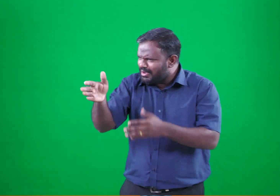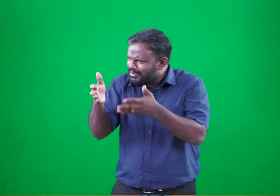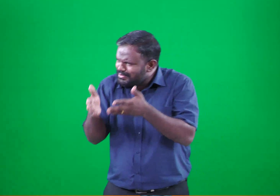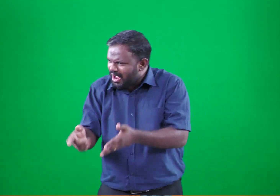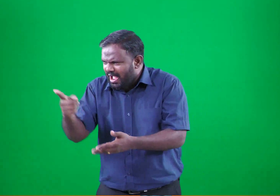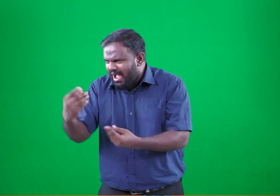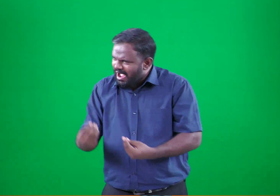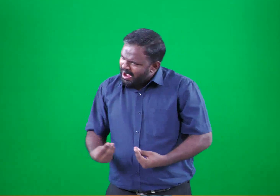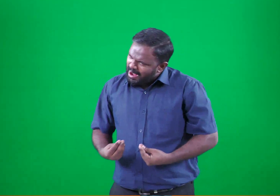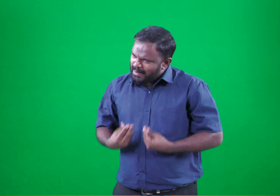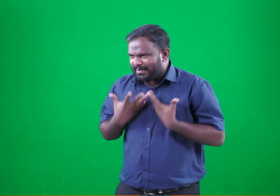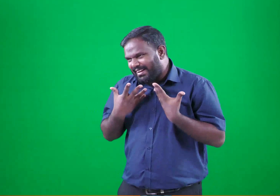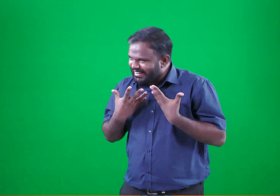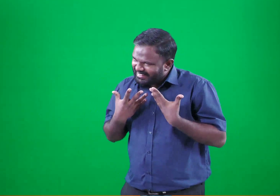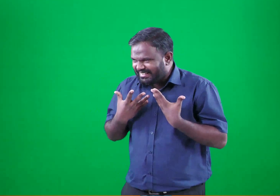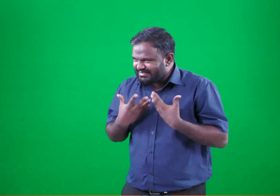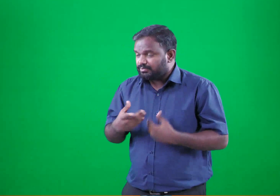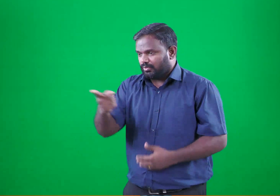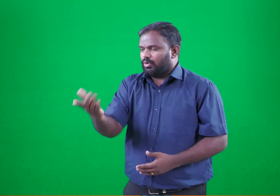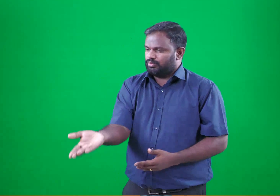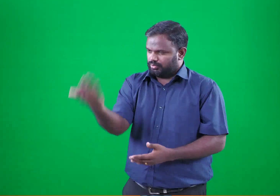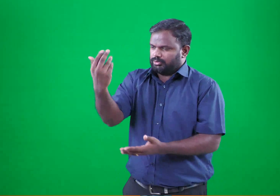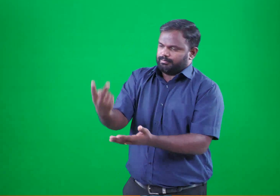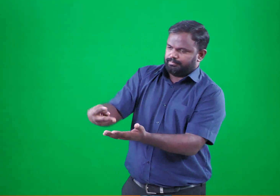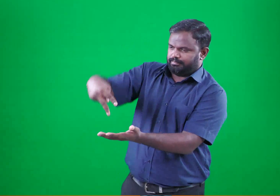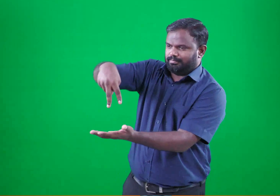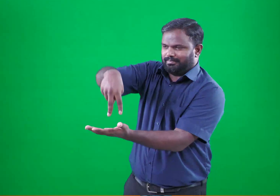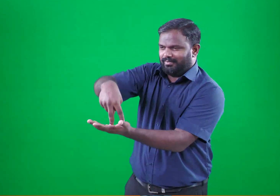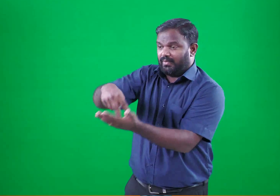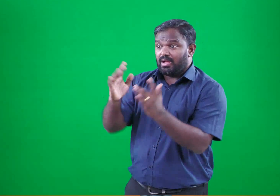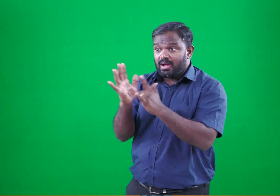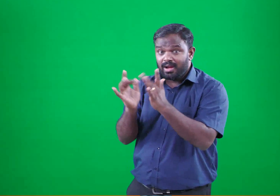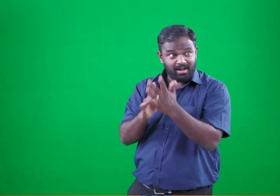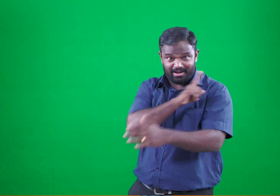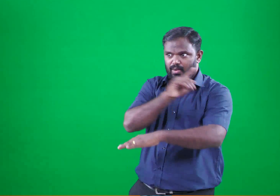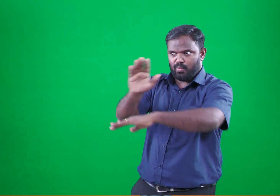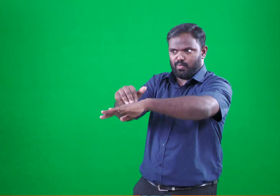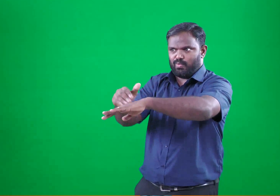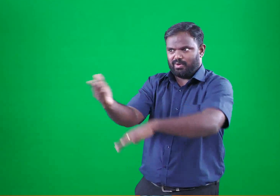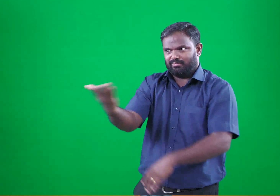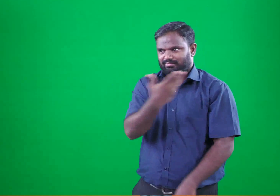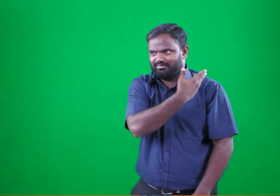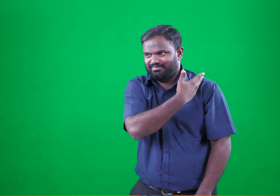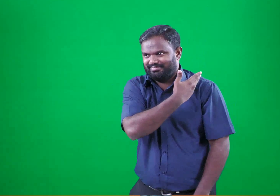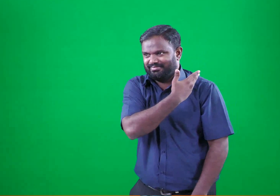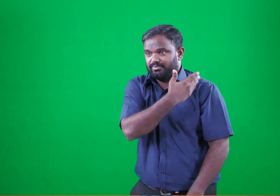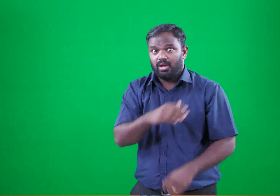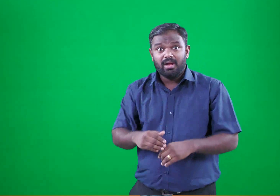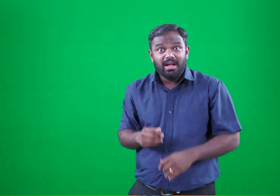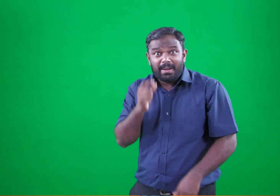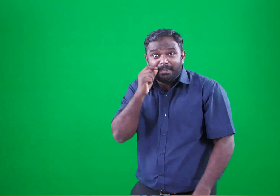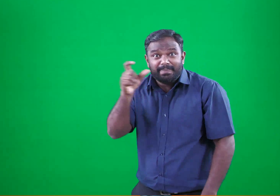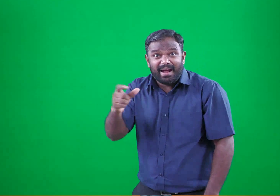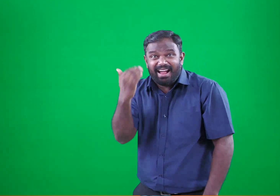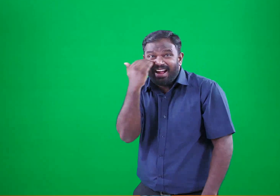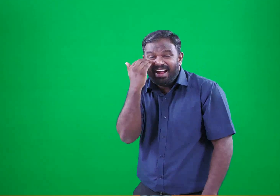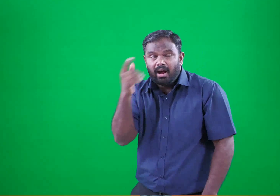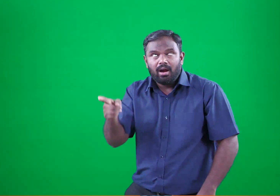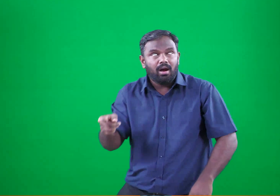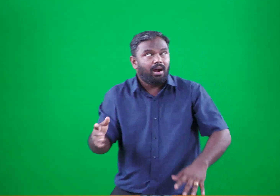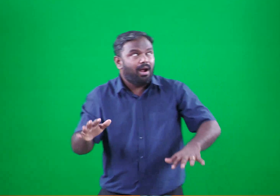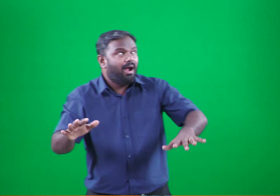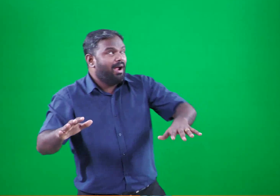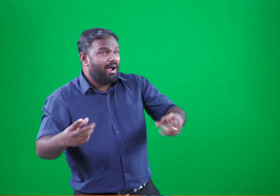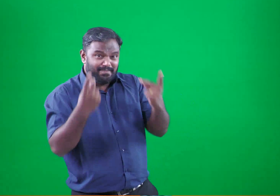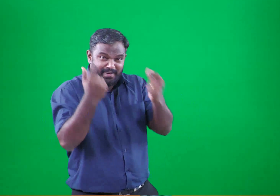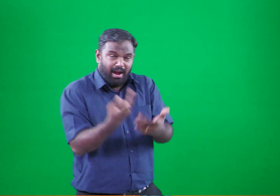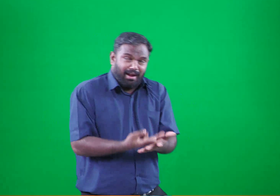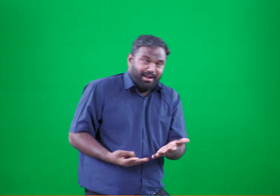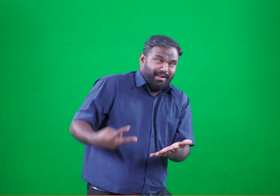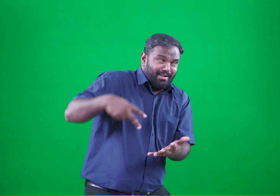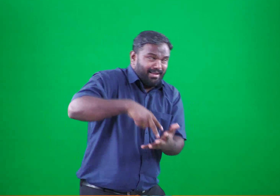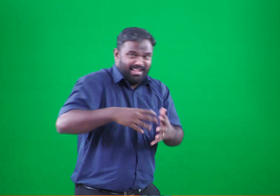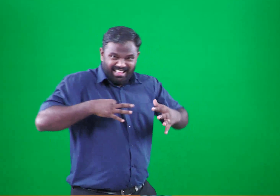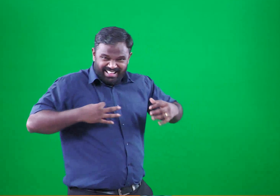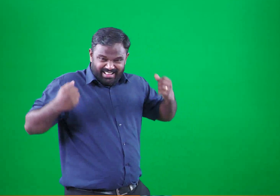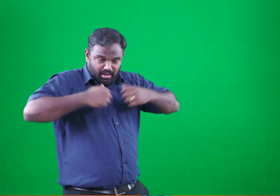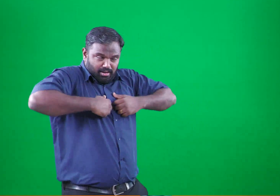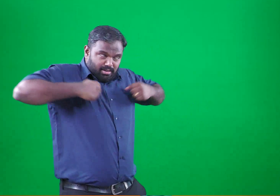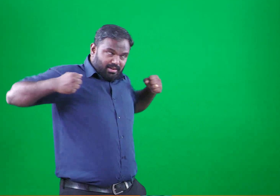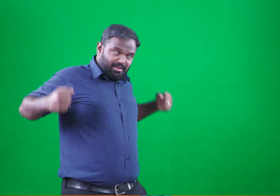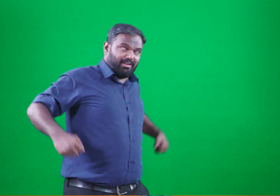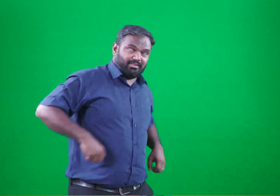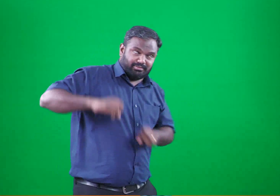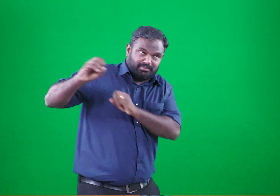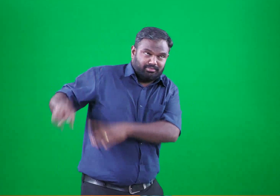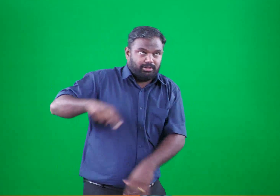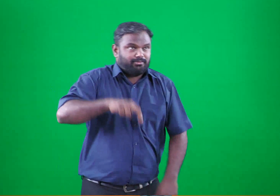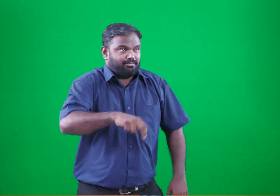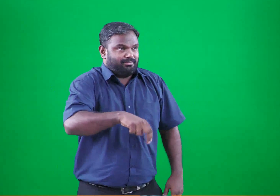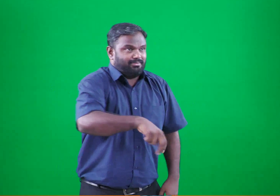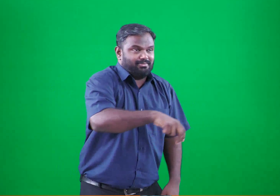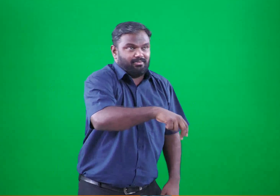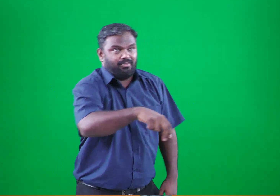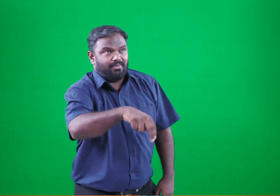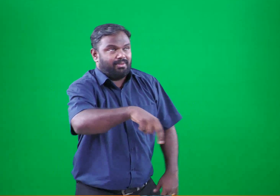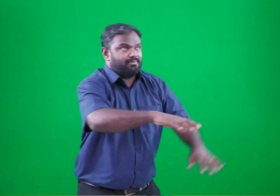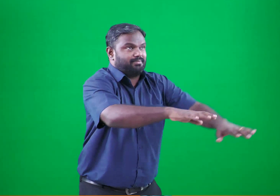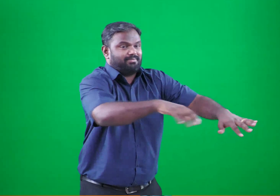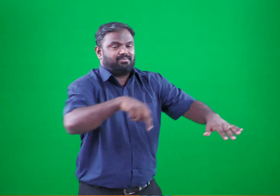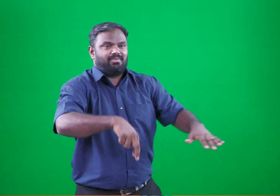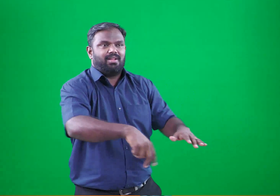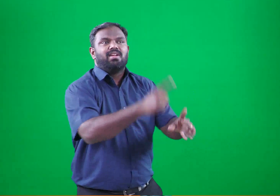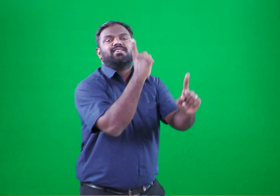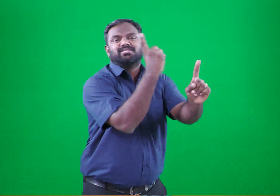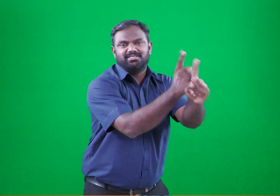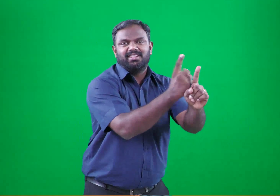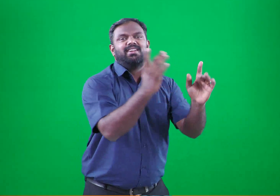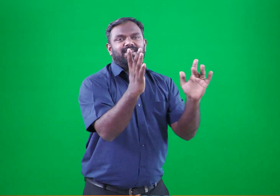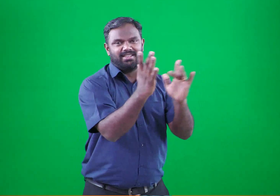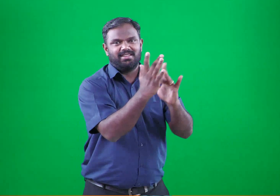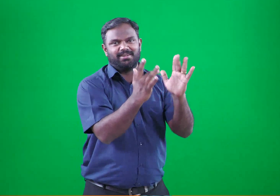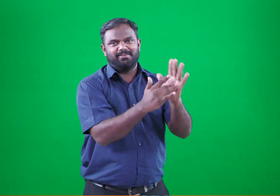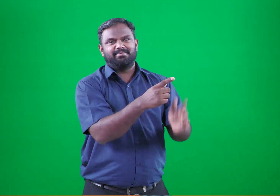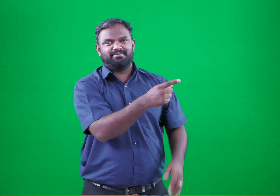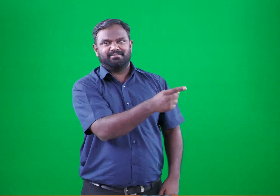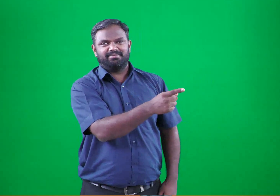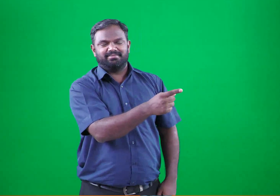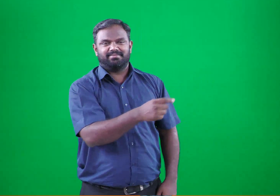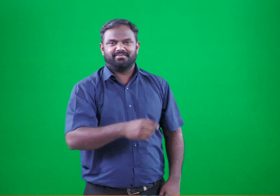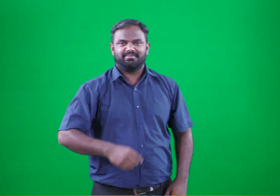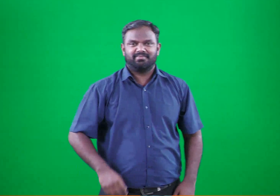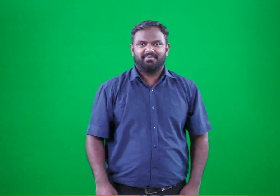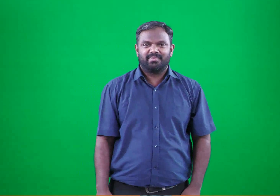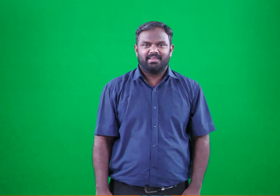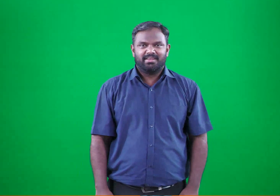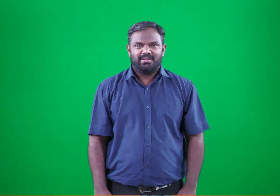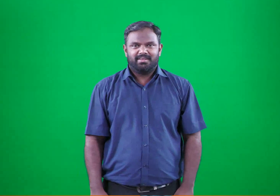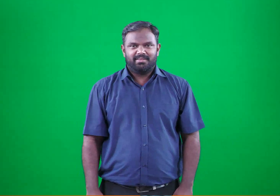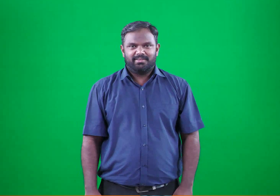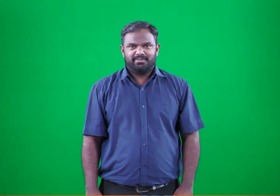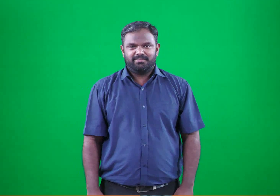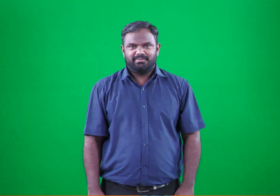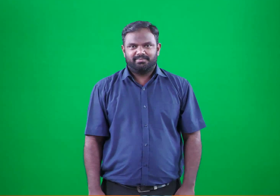He is calling for you." Throwing off his cloak, Bartimaeus jumped up and came to Jesus.